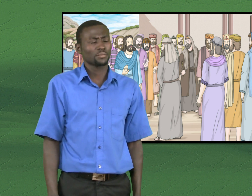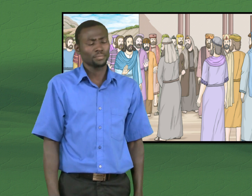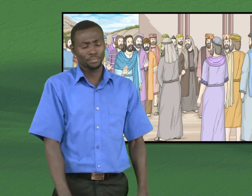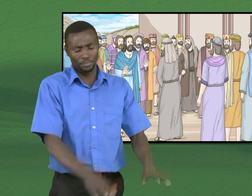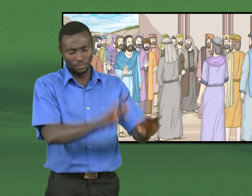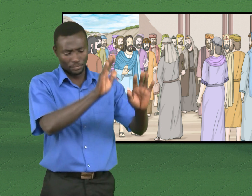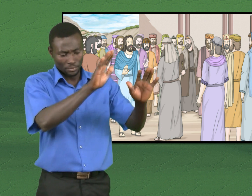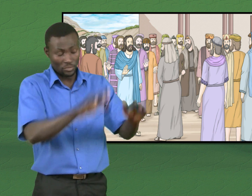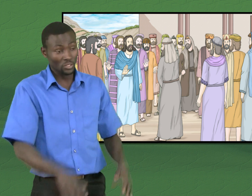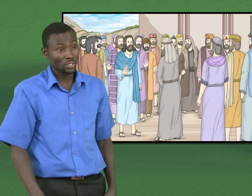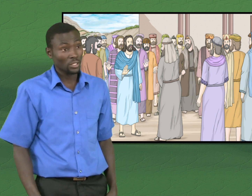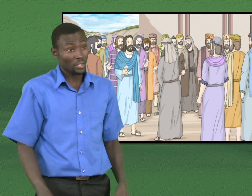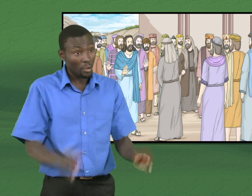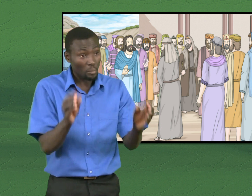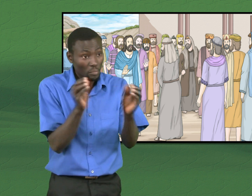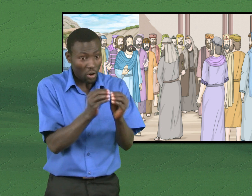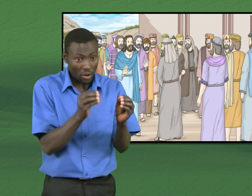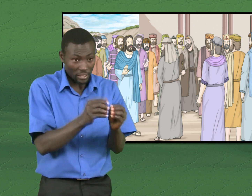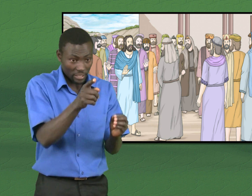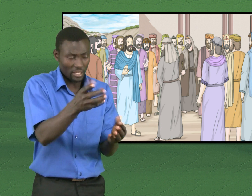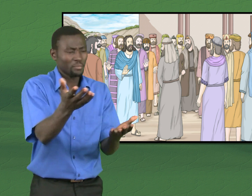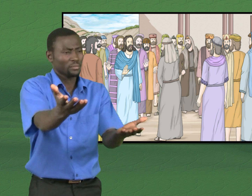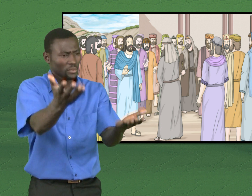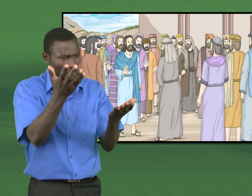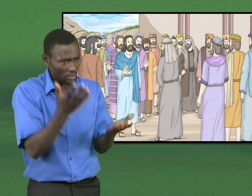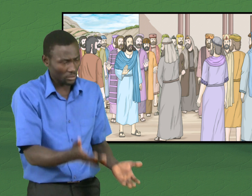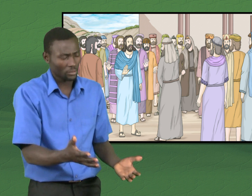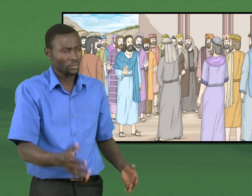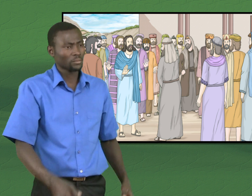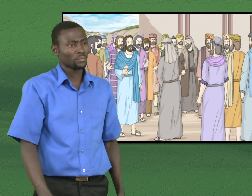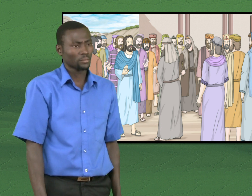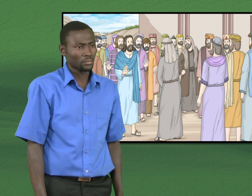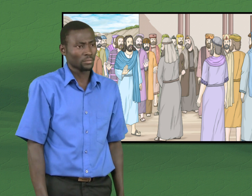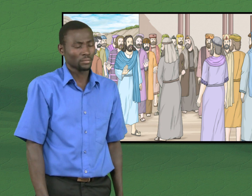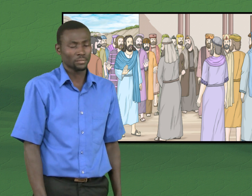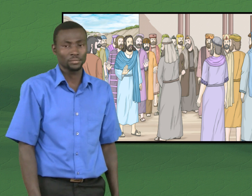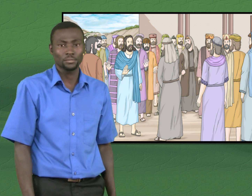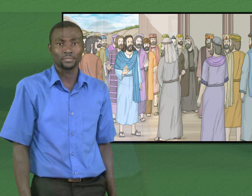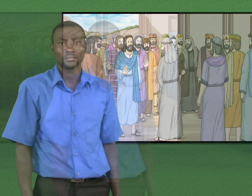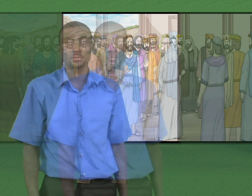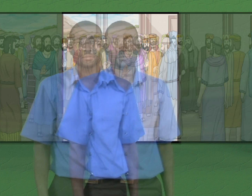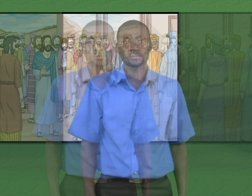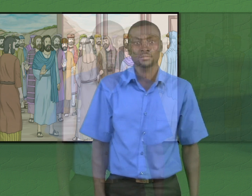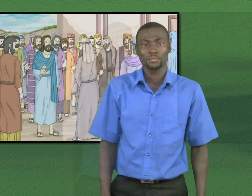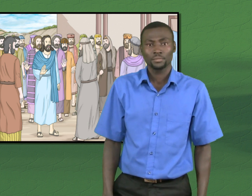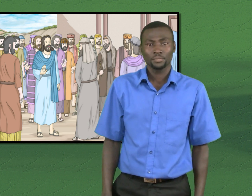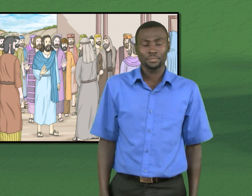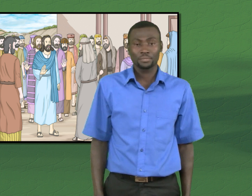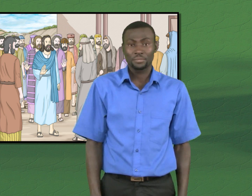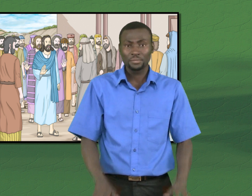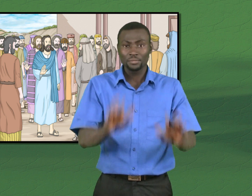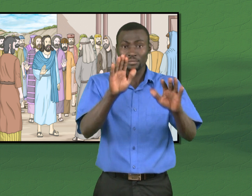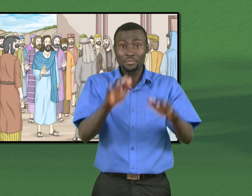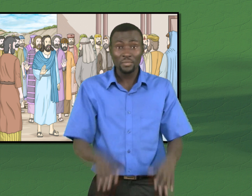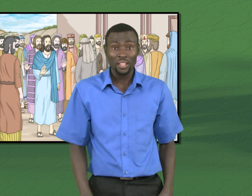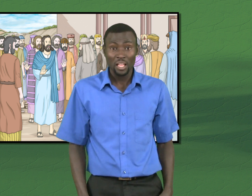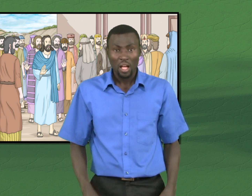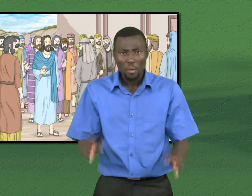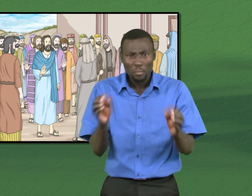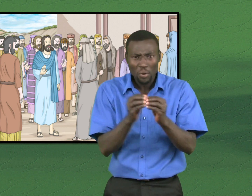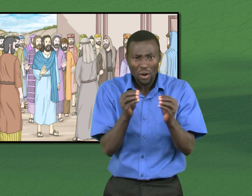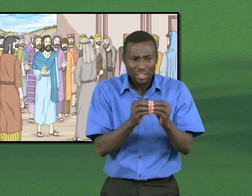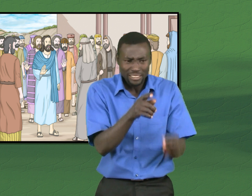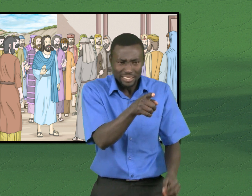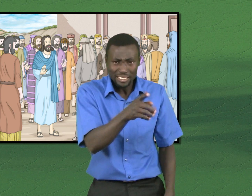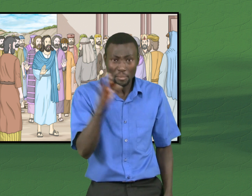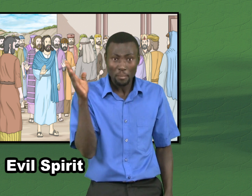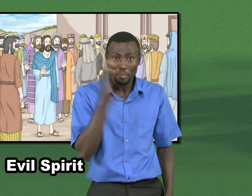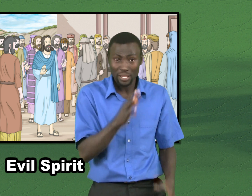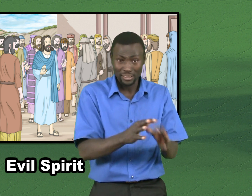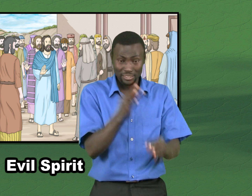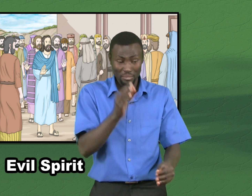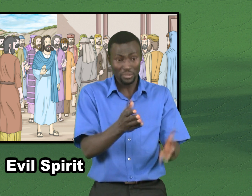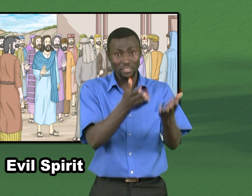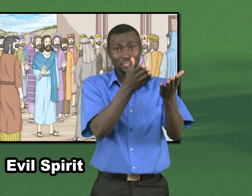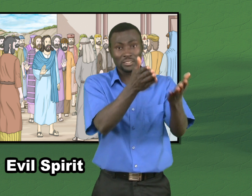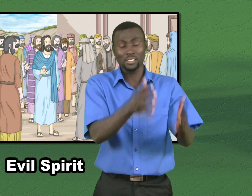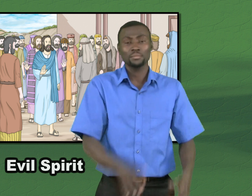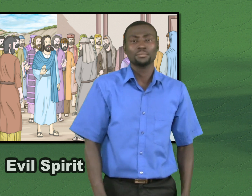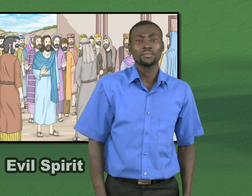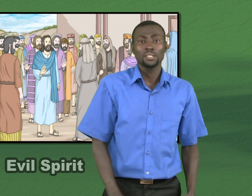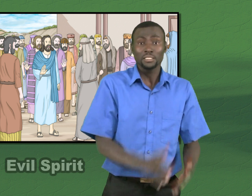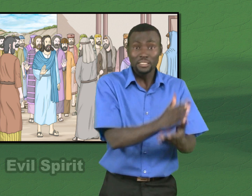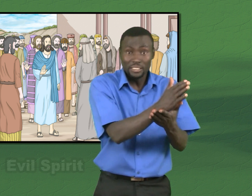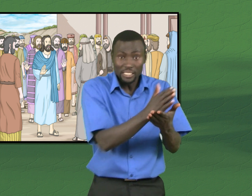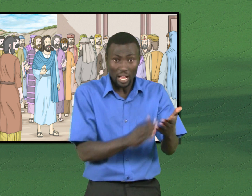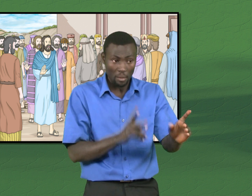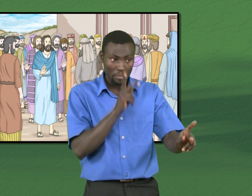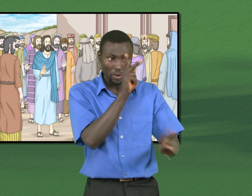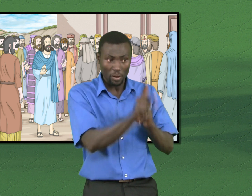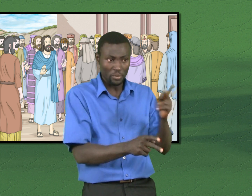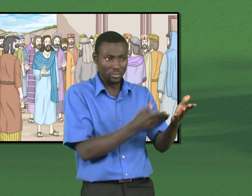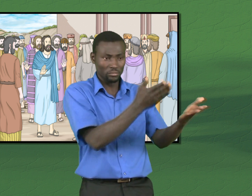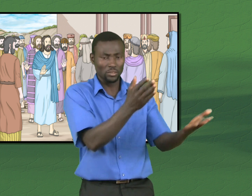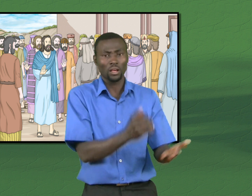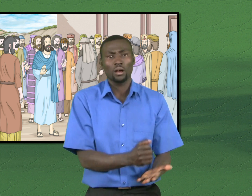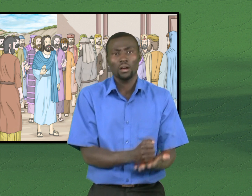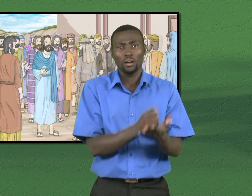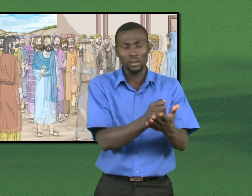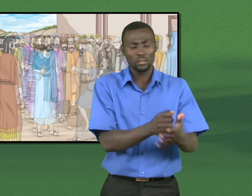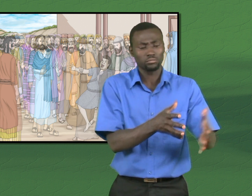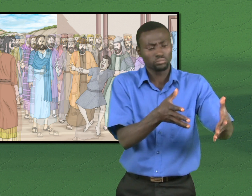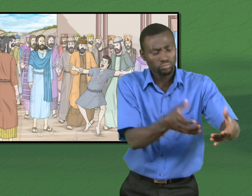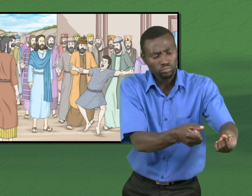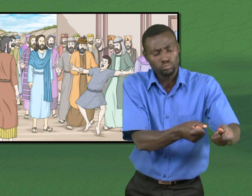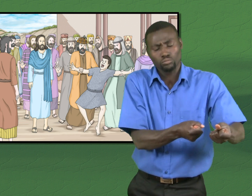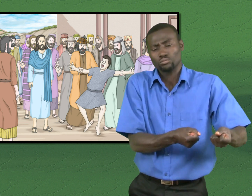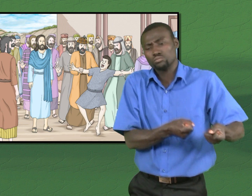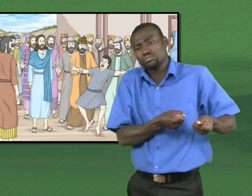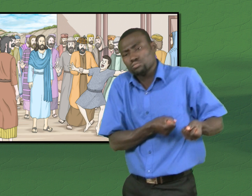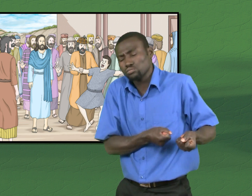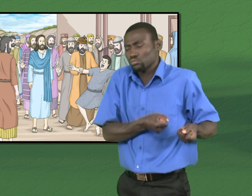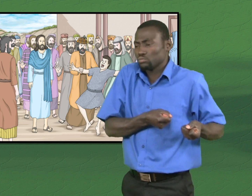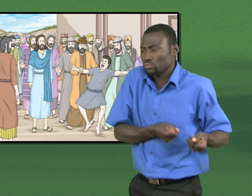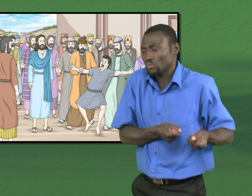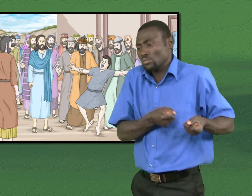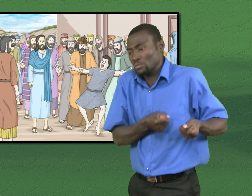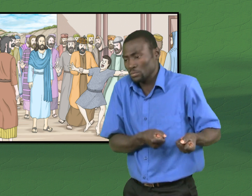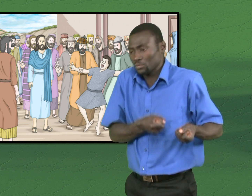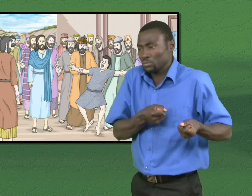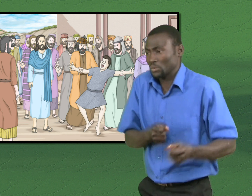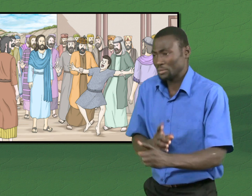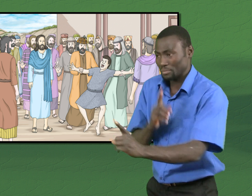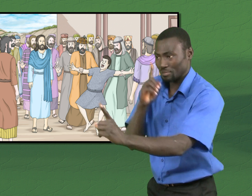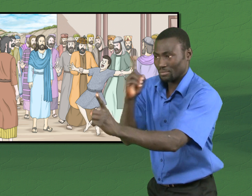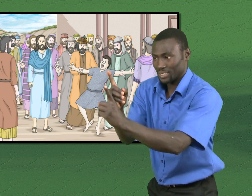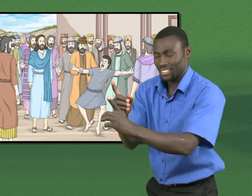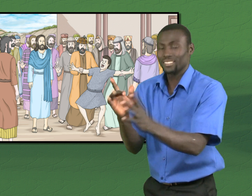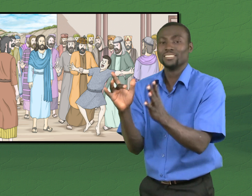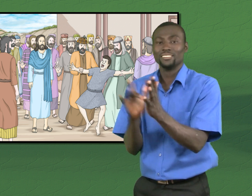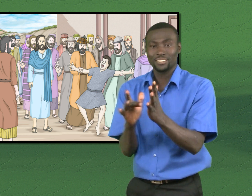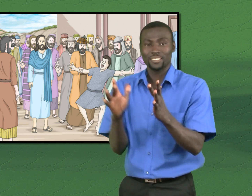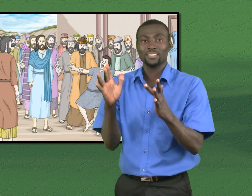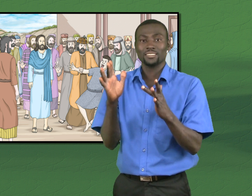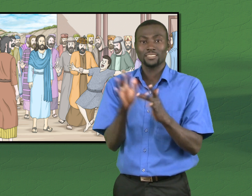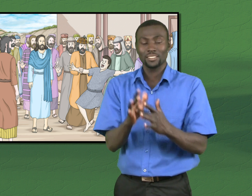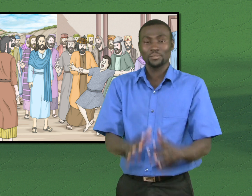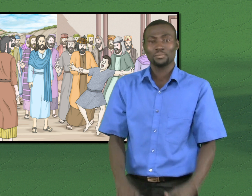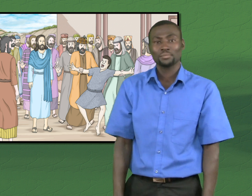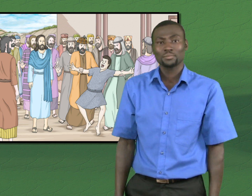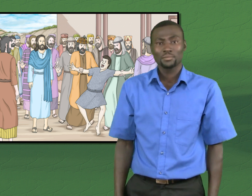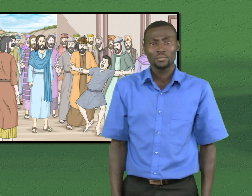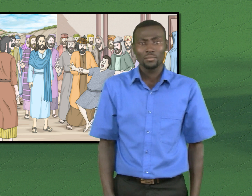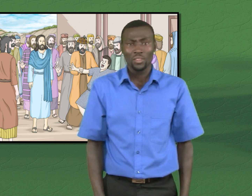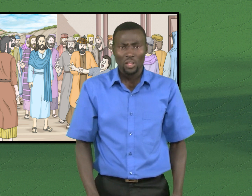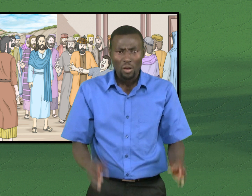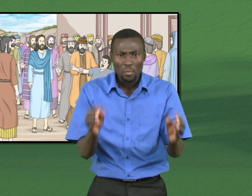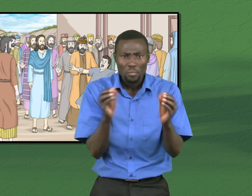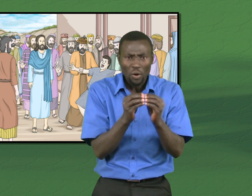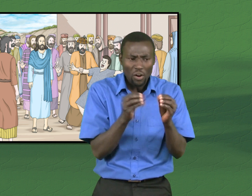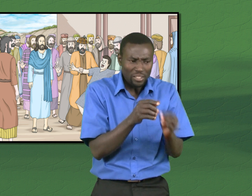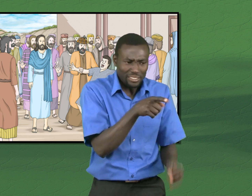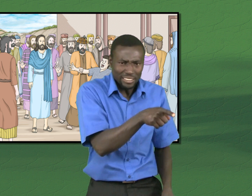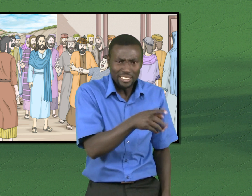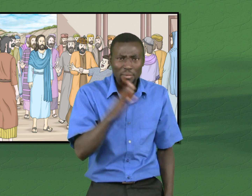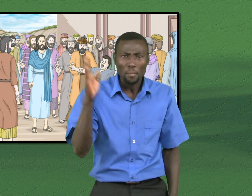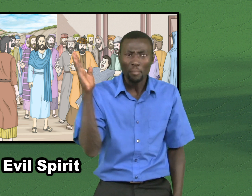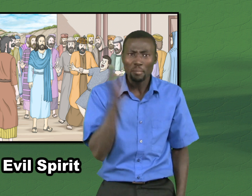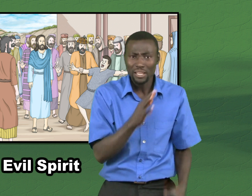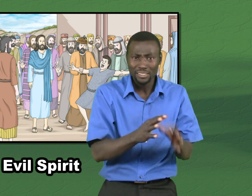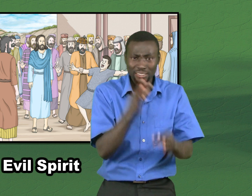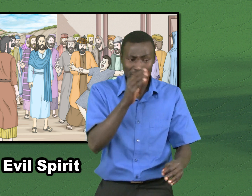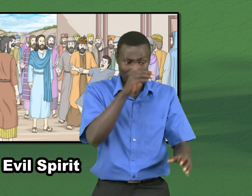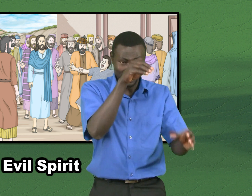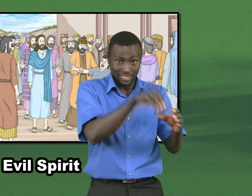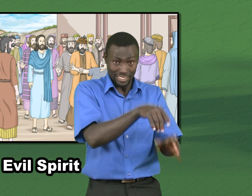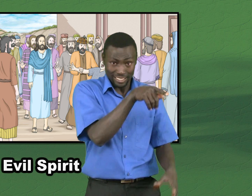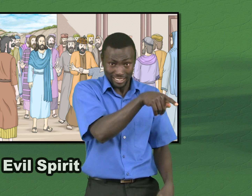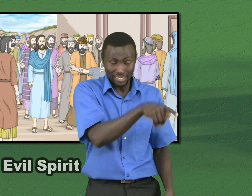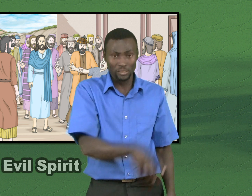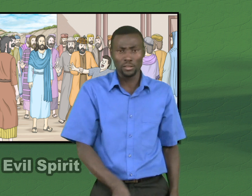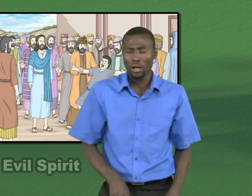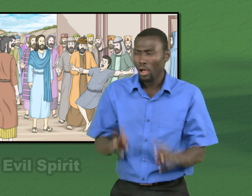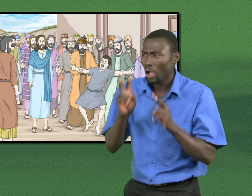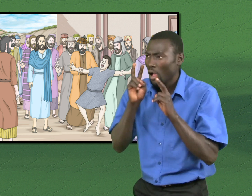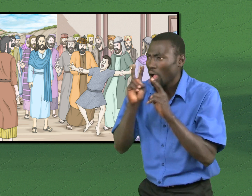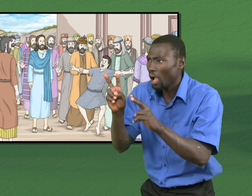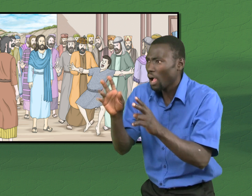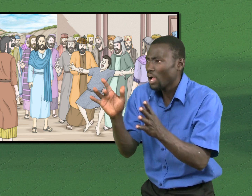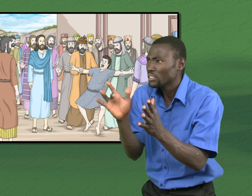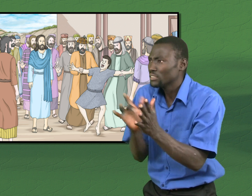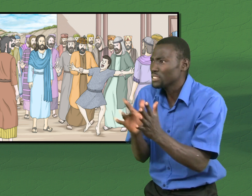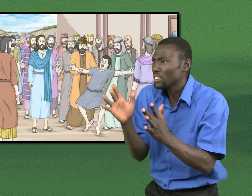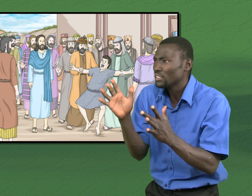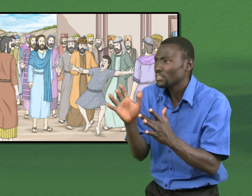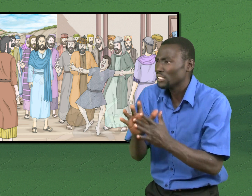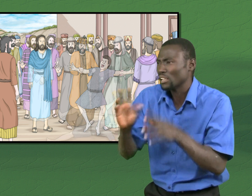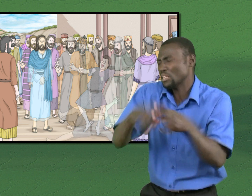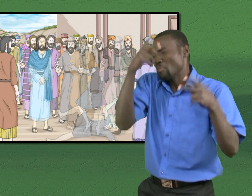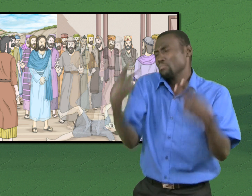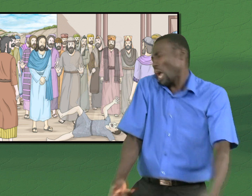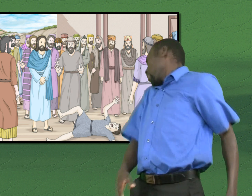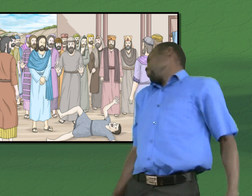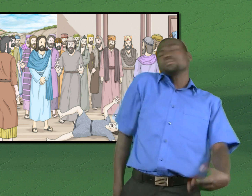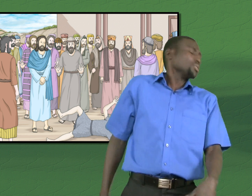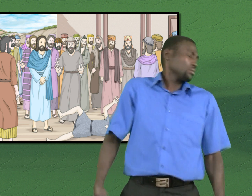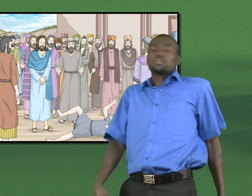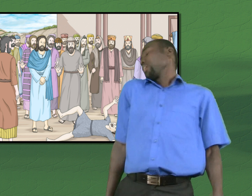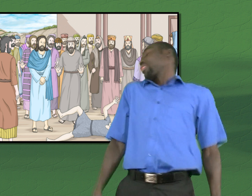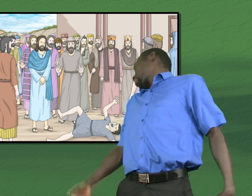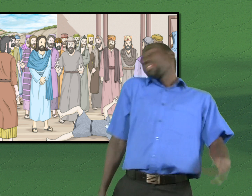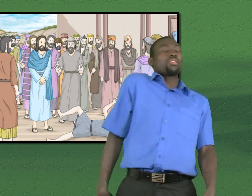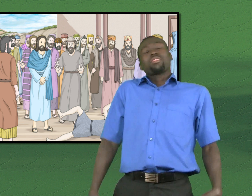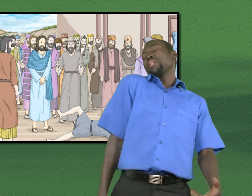So they brought him, and seeing Jesus, the spirit immediately threw the boy into a convulsion.